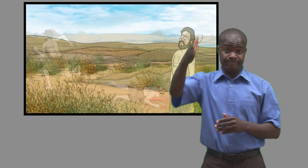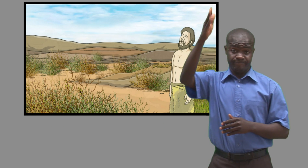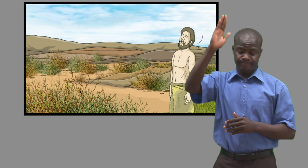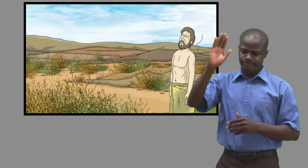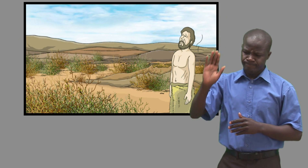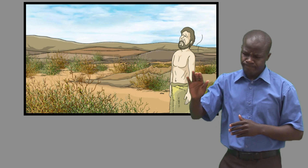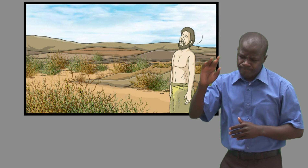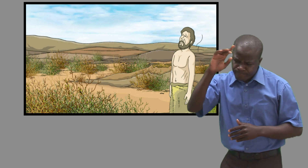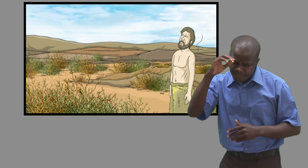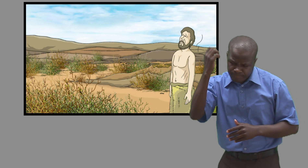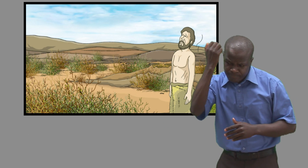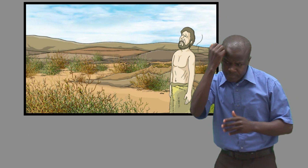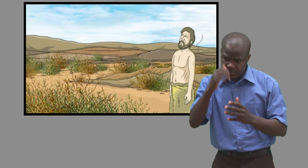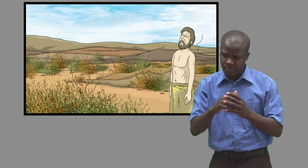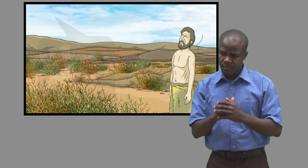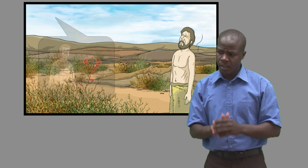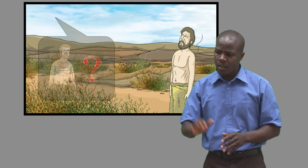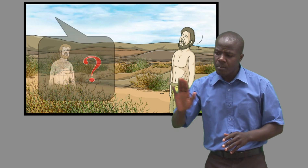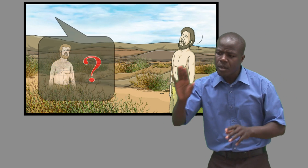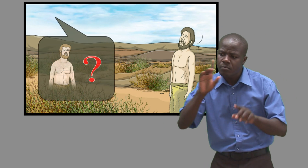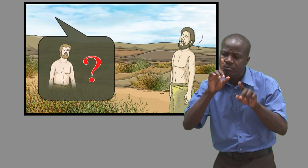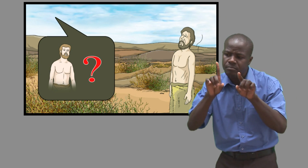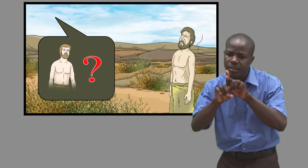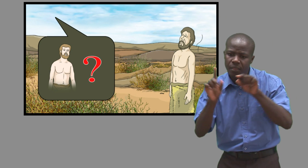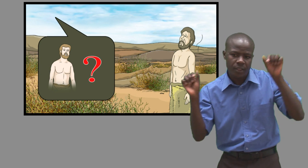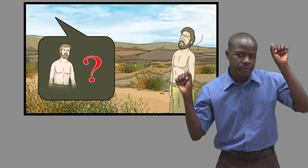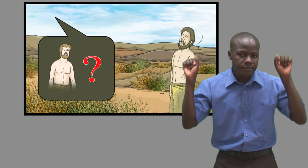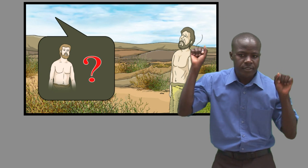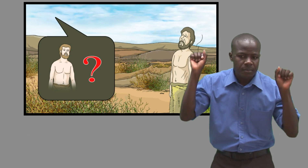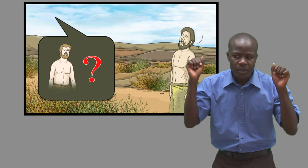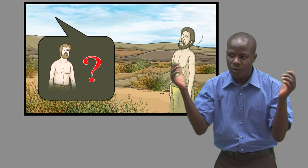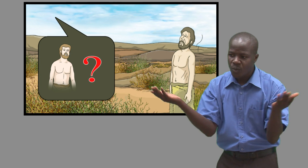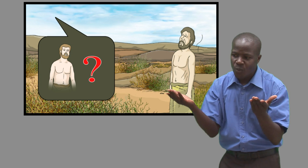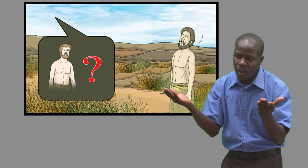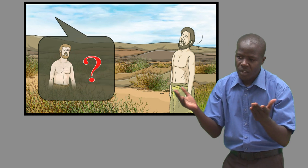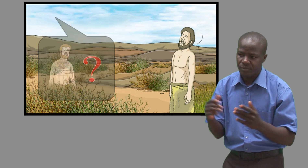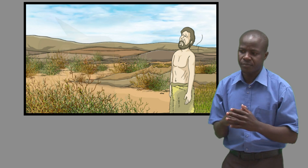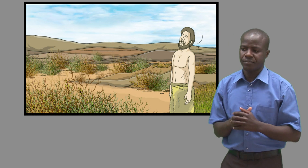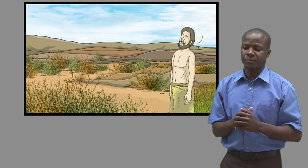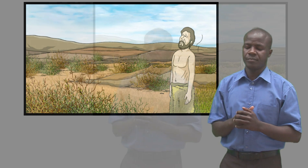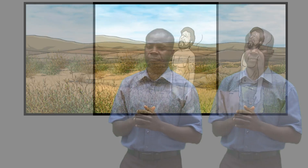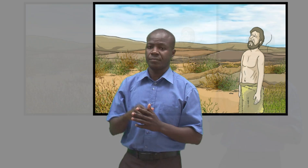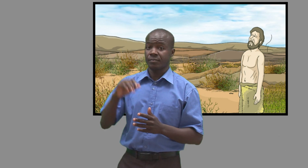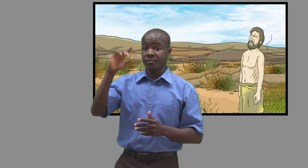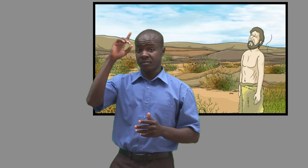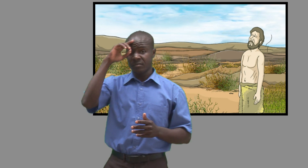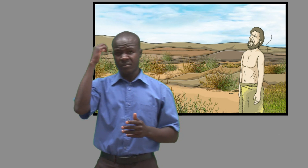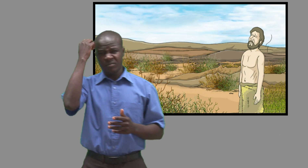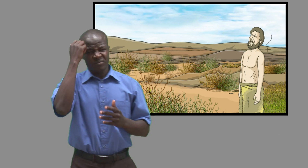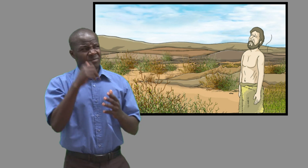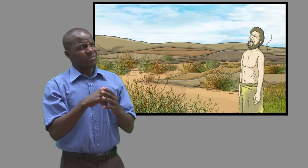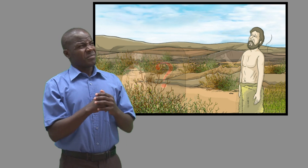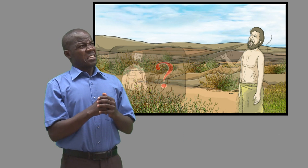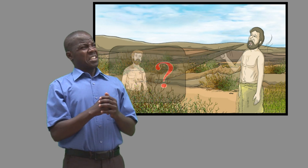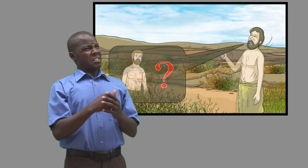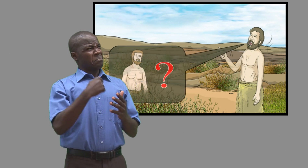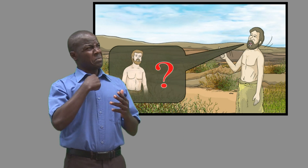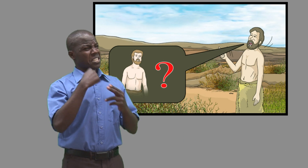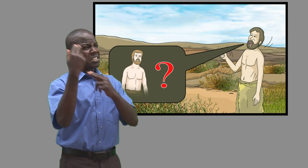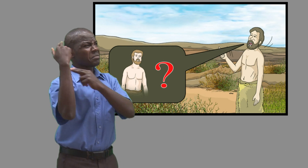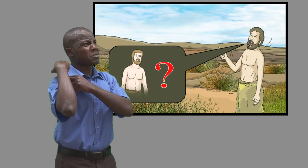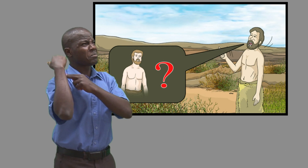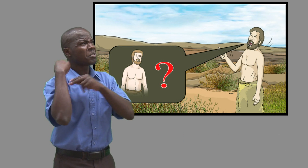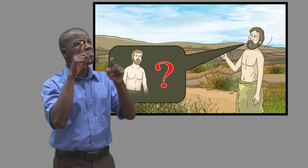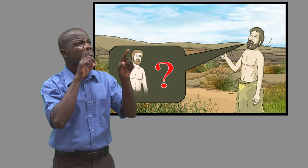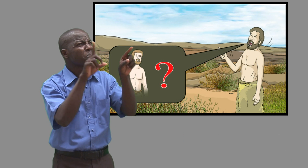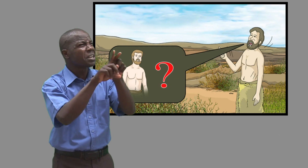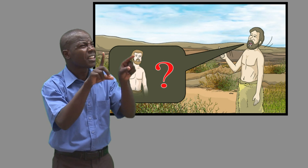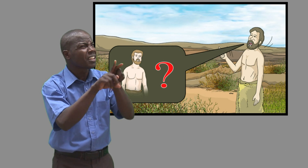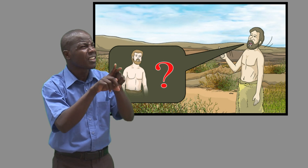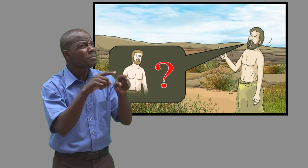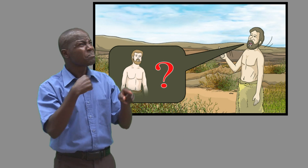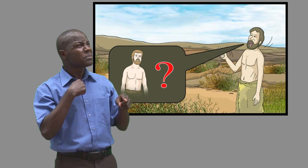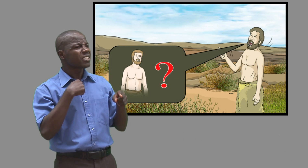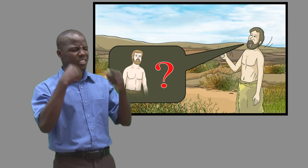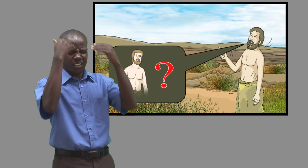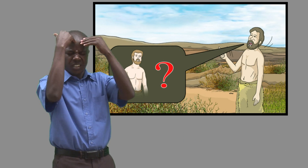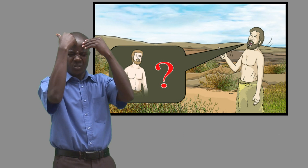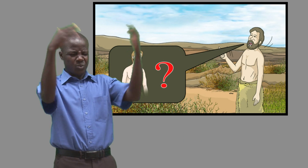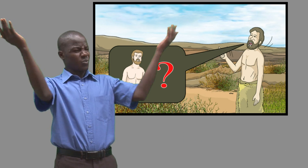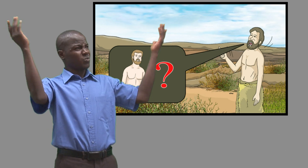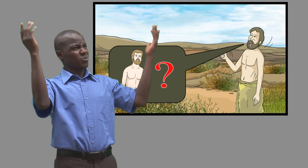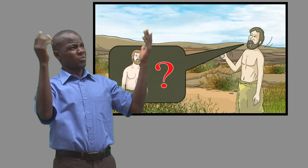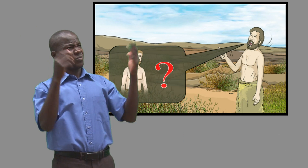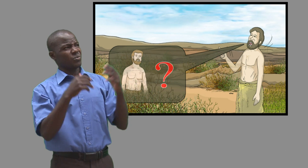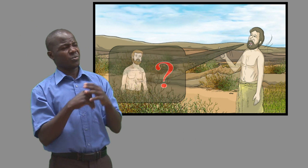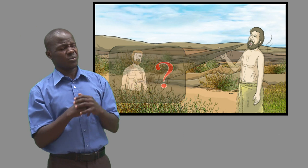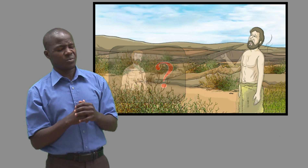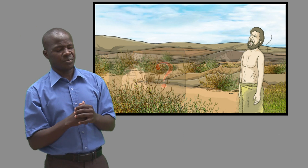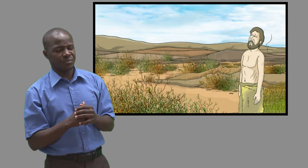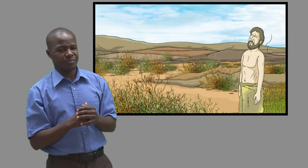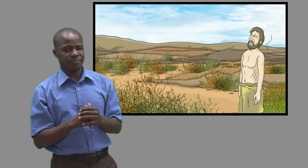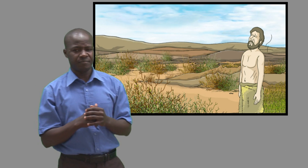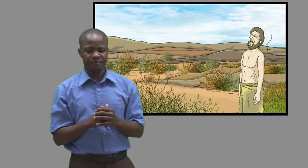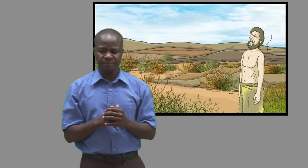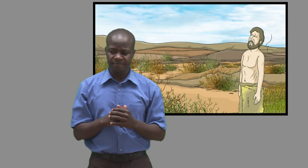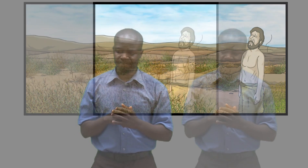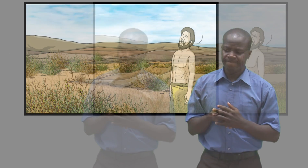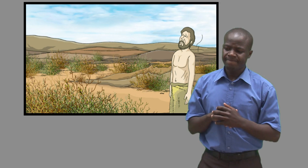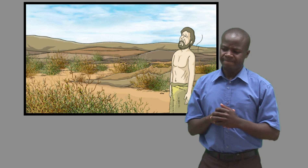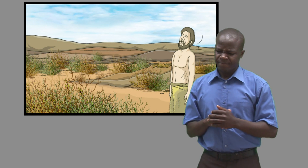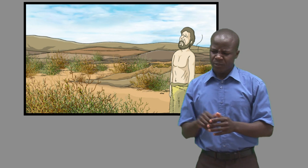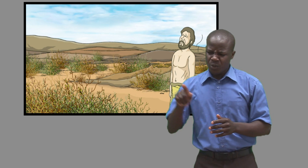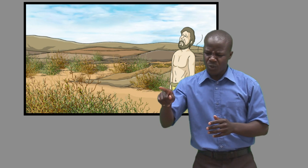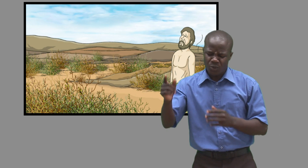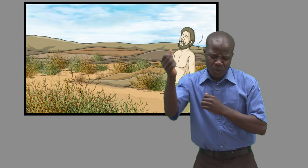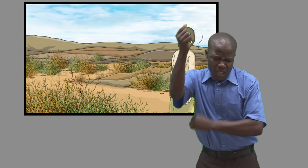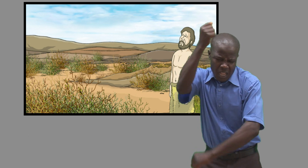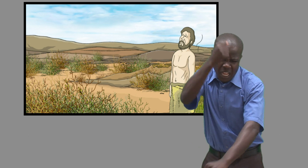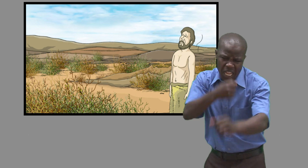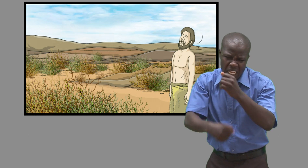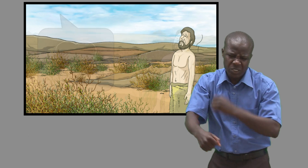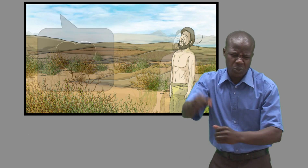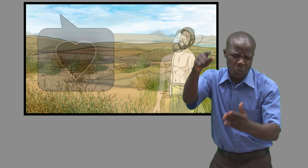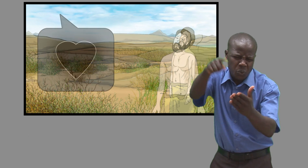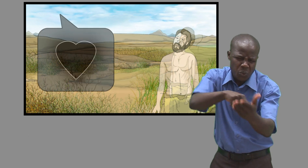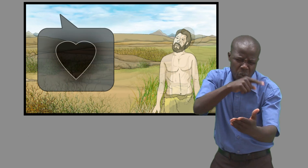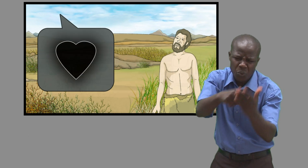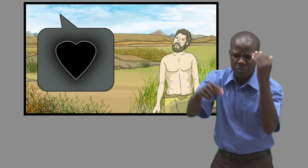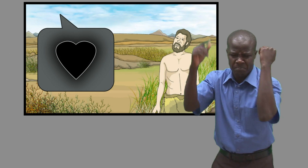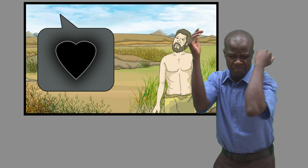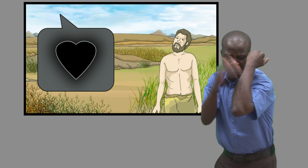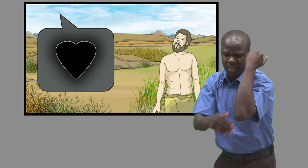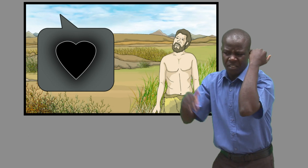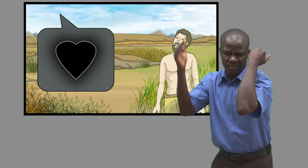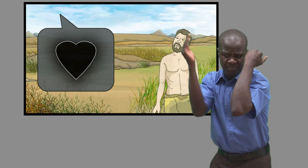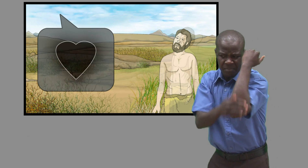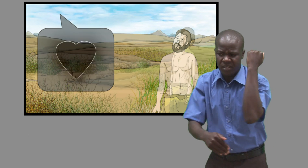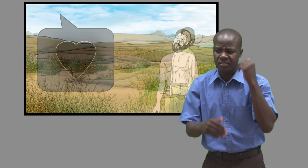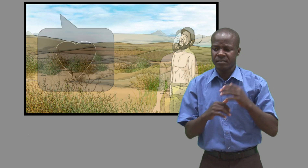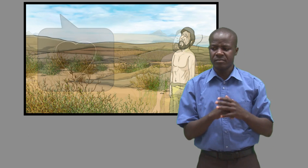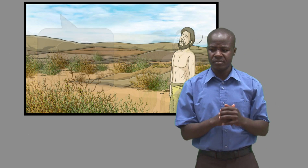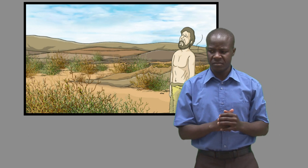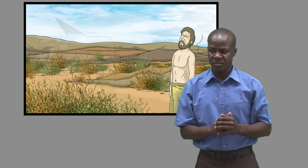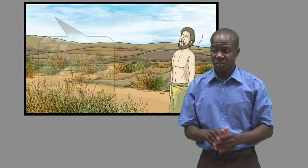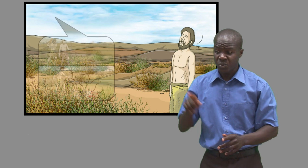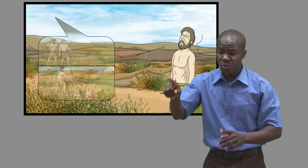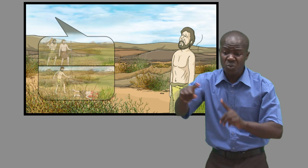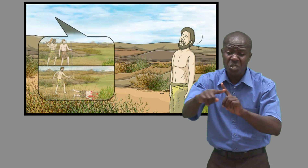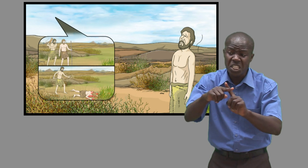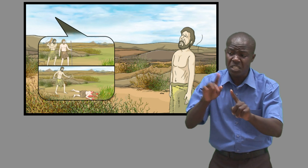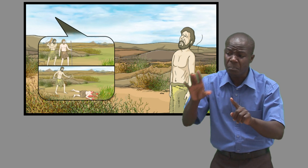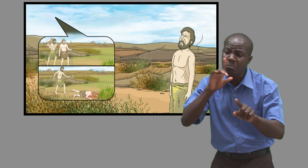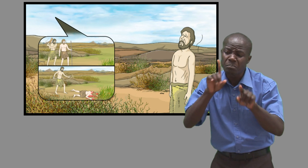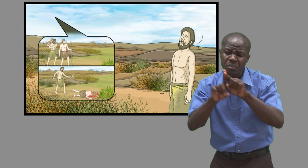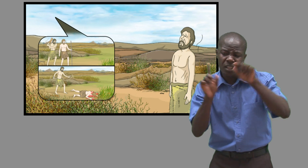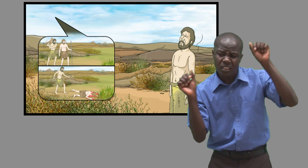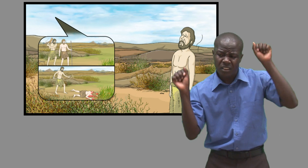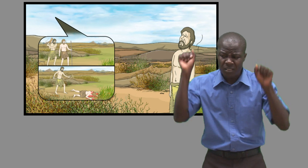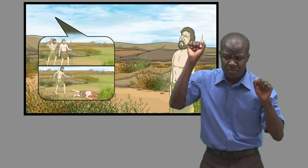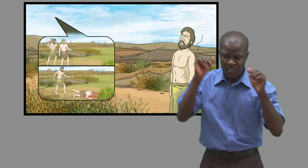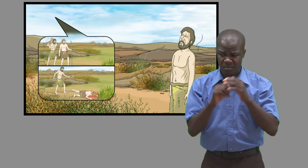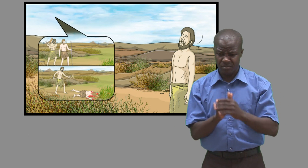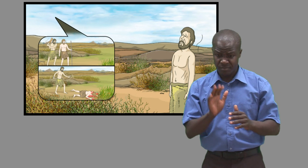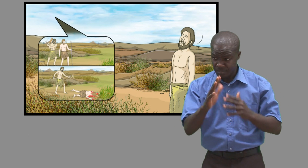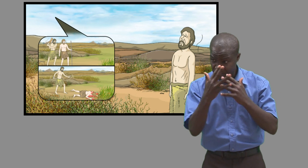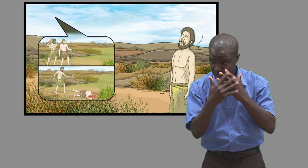And the LORD said to Cain, “Where is your brother Abel?” “I do not know!” he answered. “Am I my brother’s keeper?”